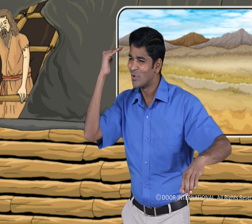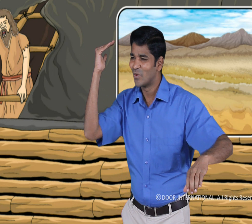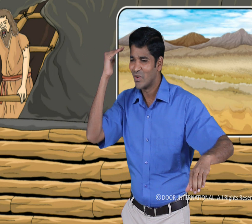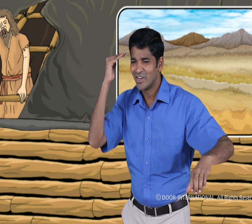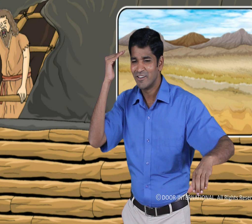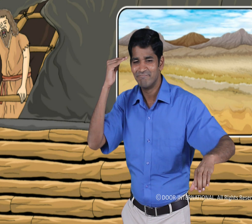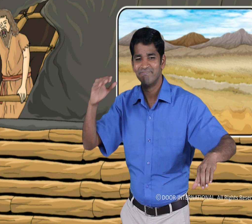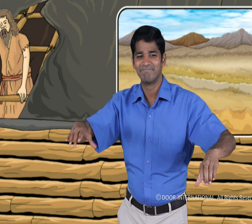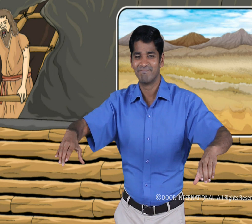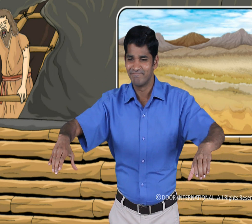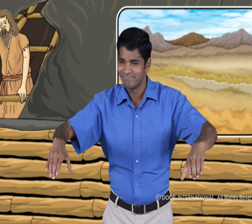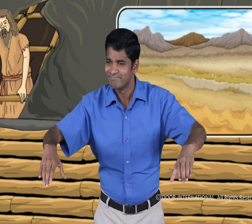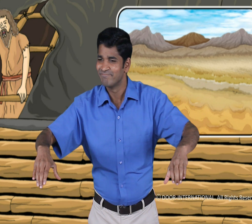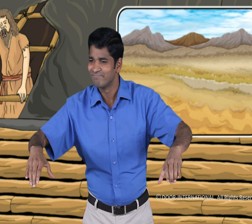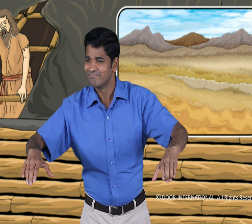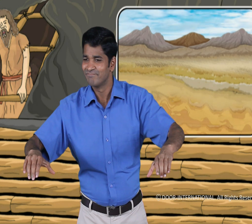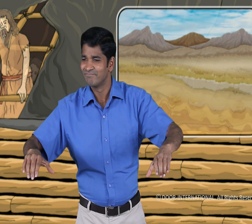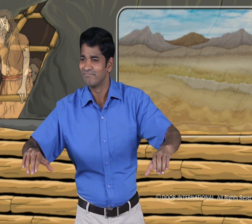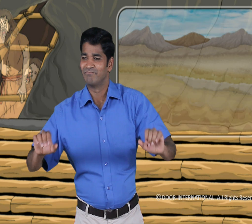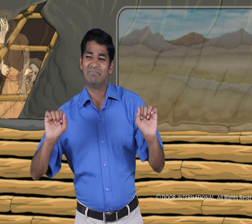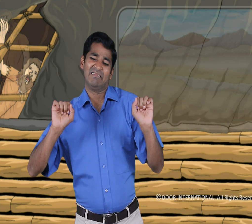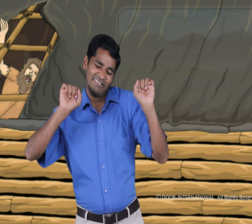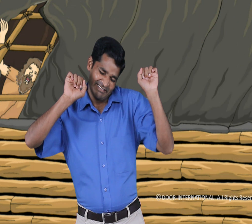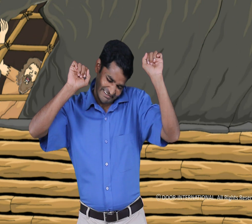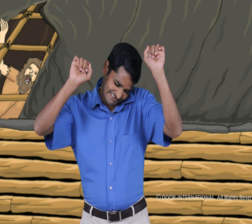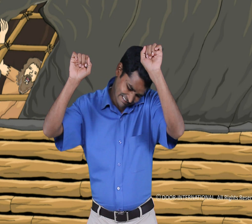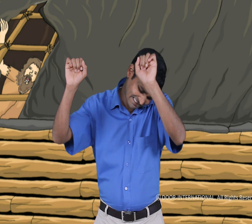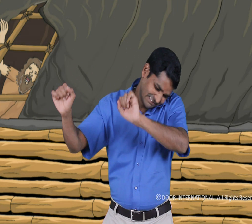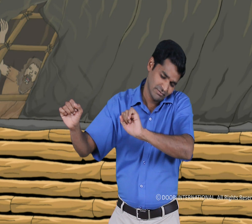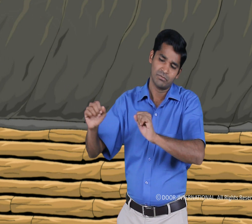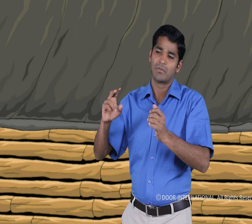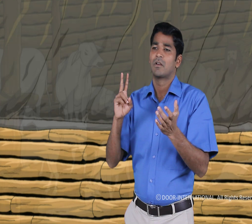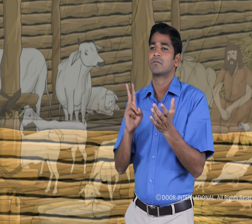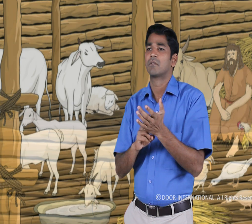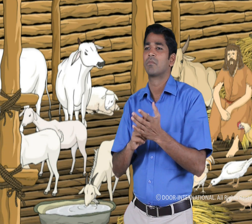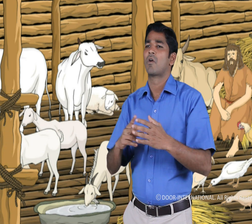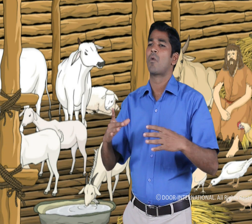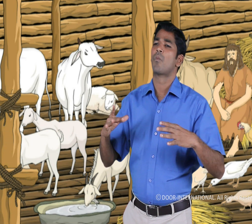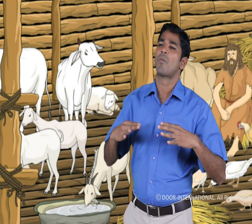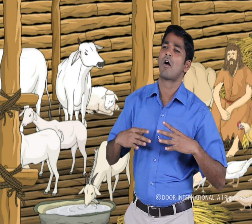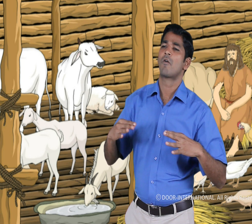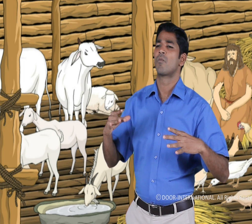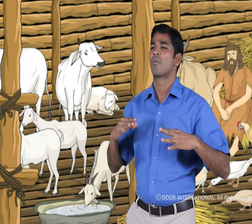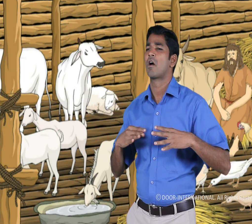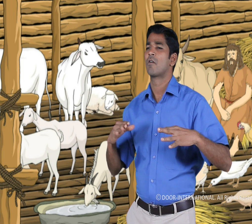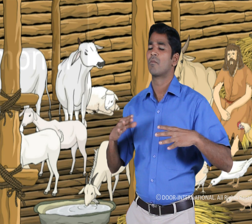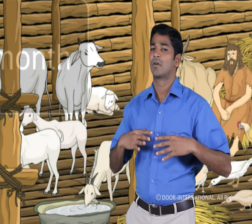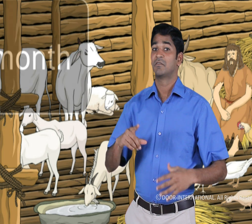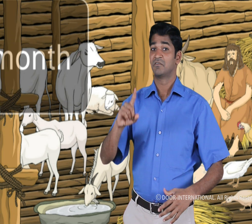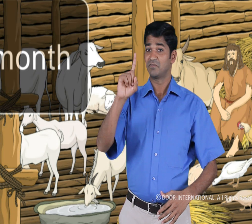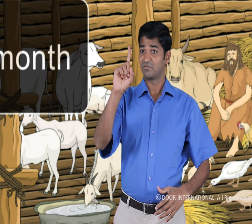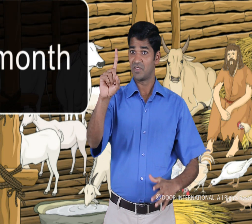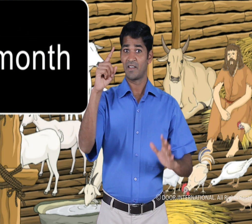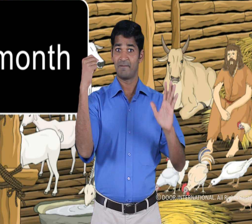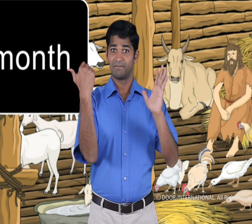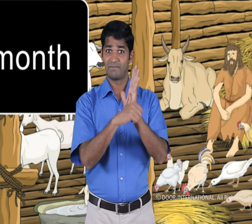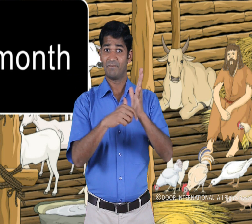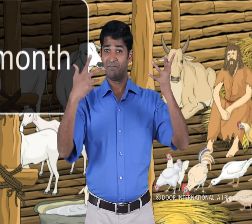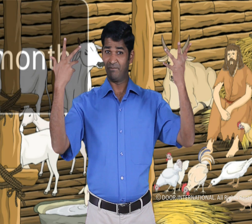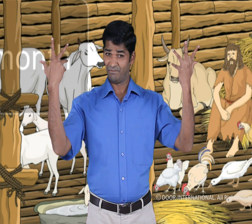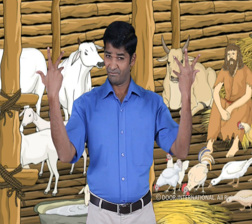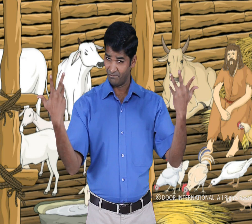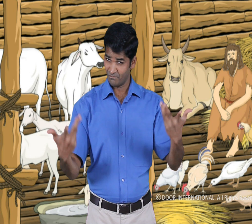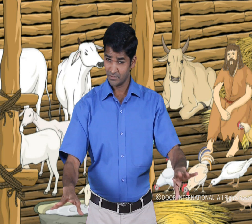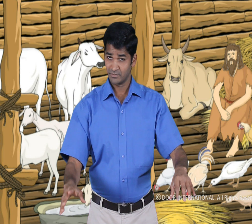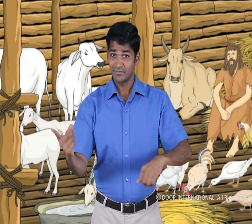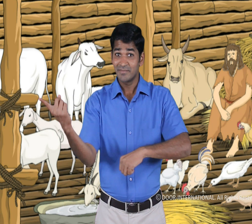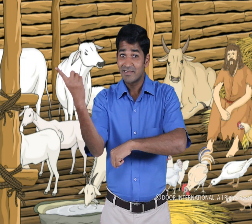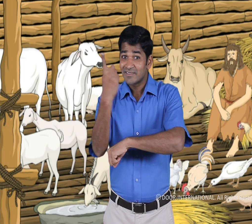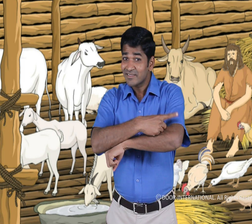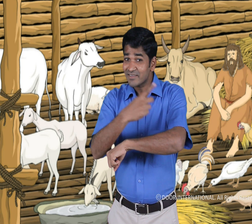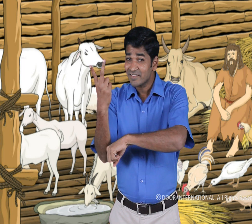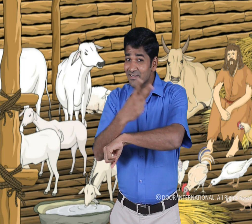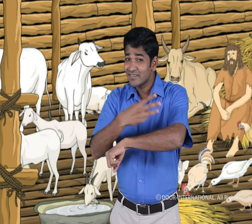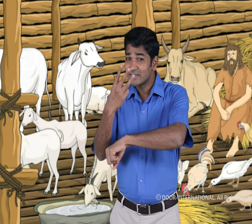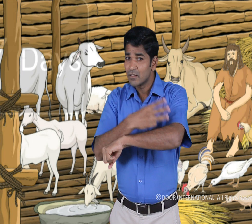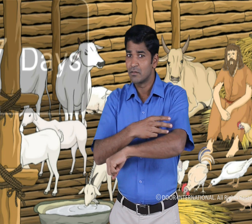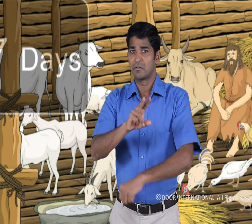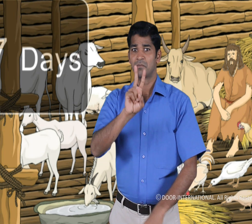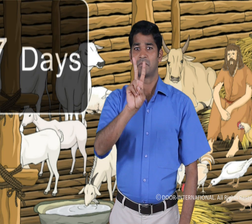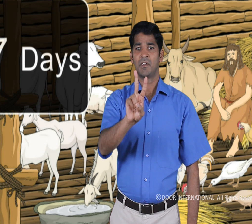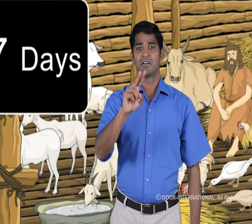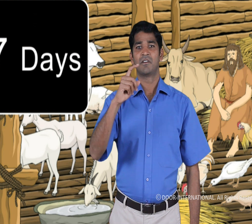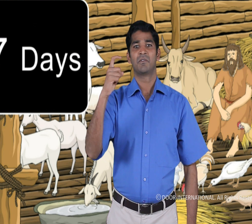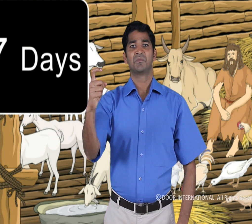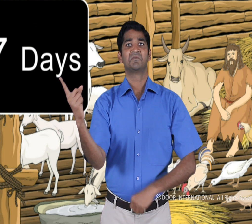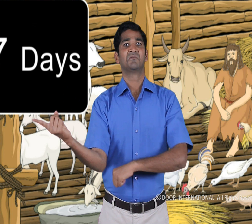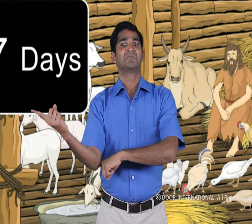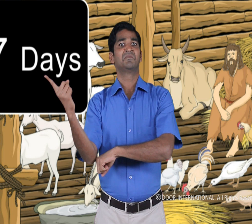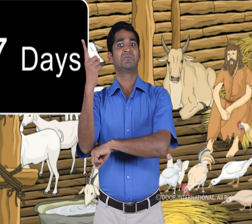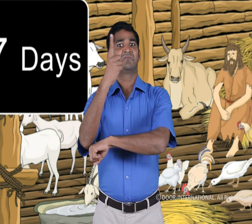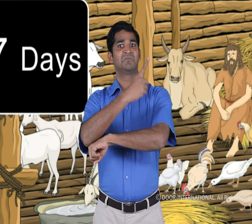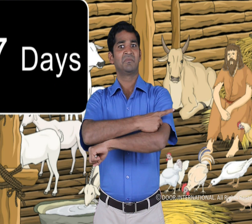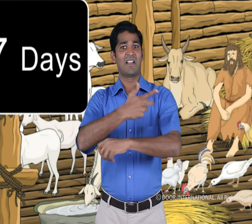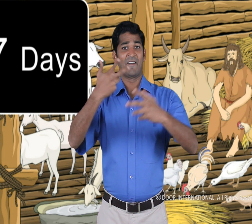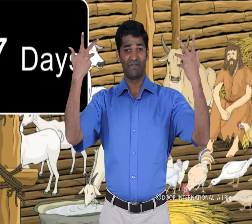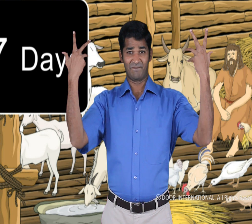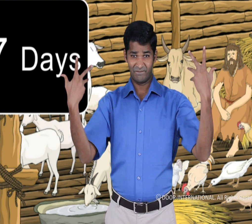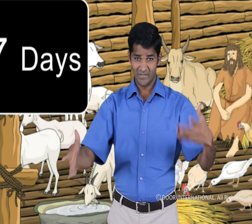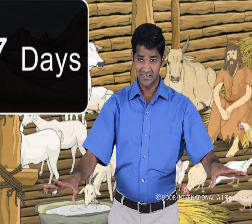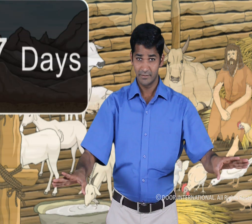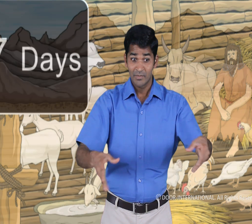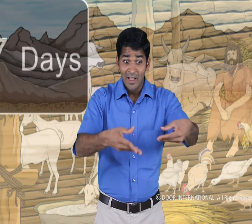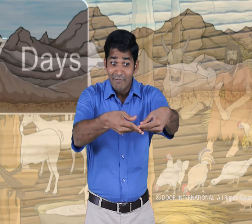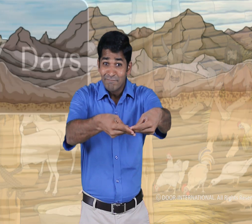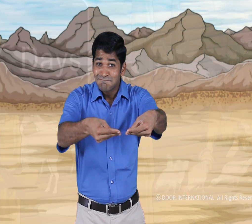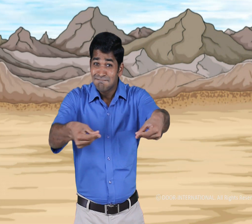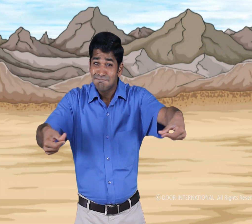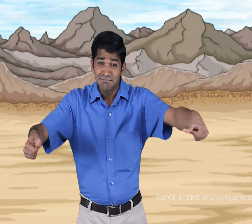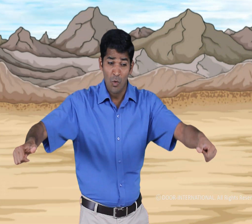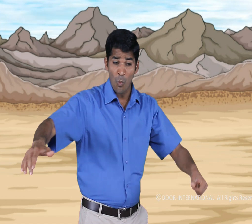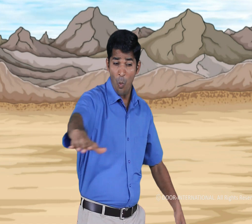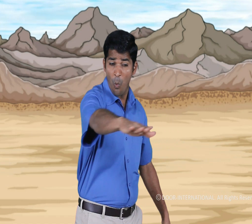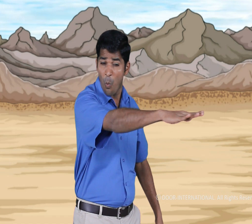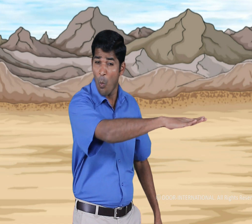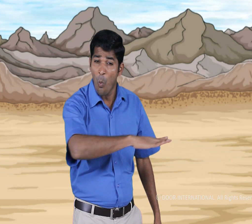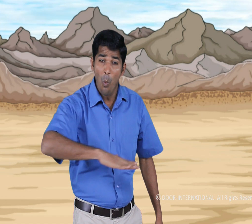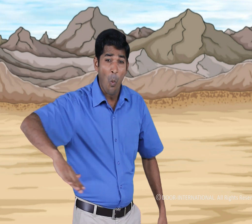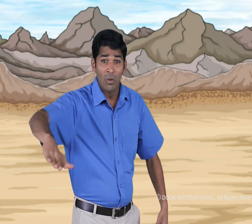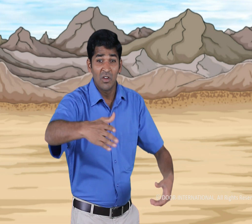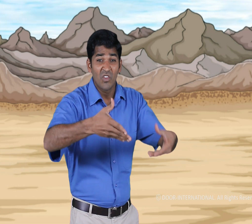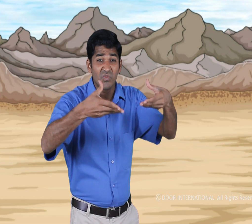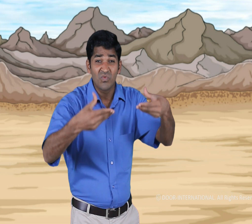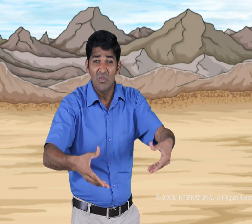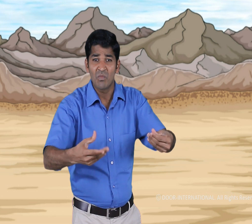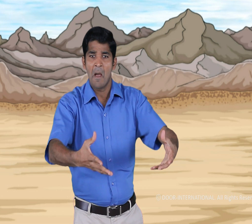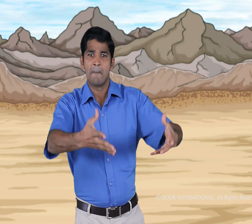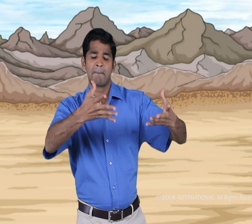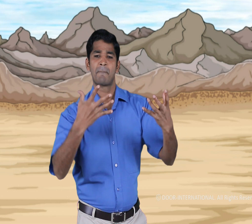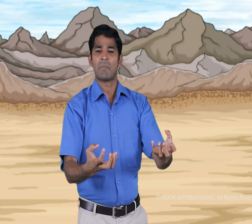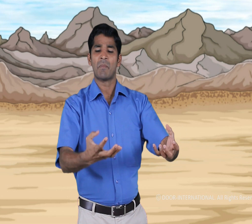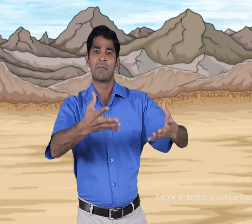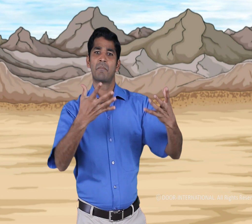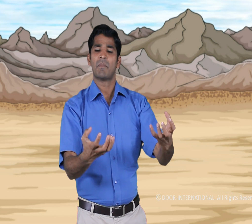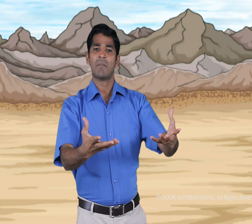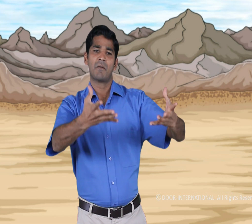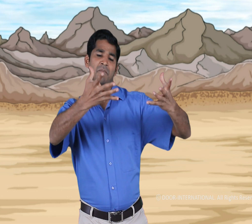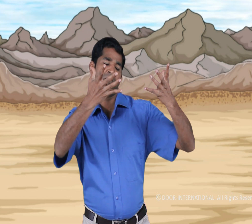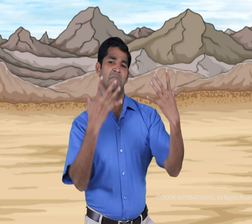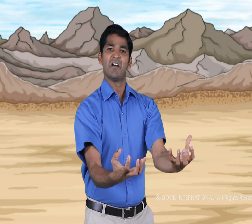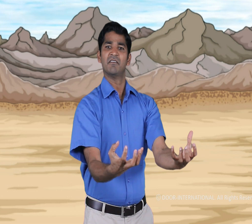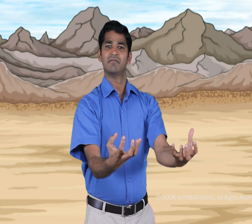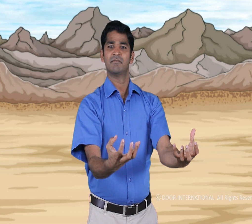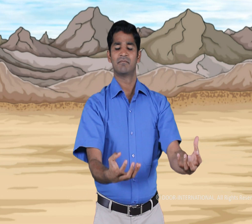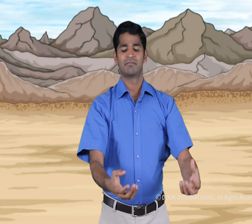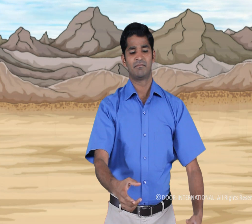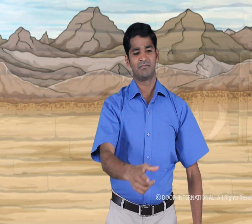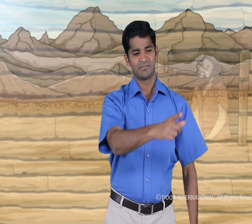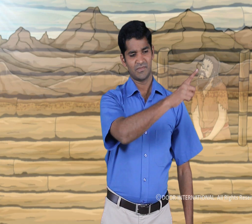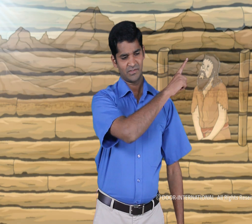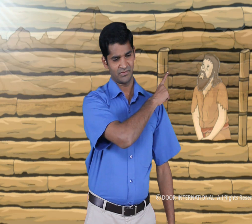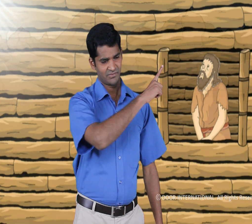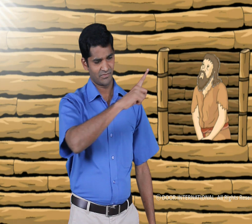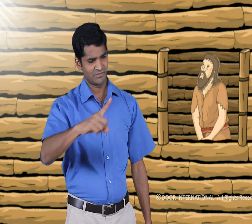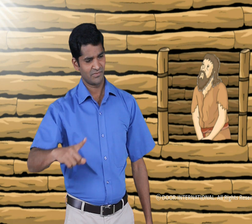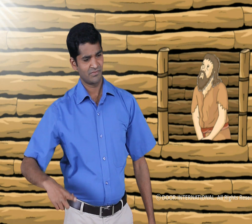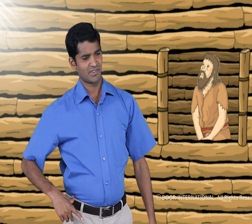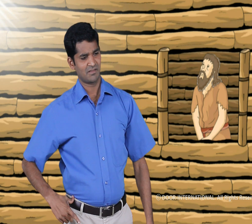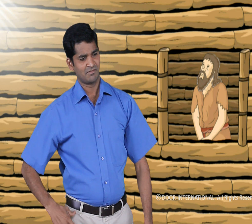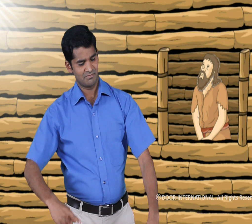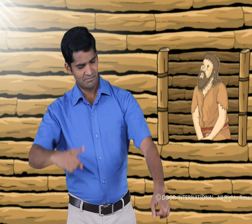By the twenty-seventh day of the second month, the earth was fully dry.